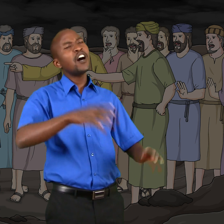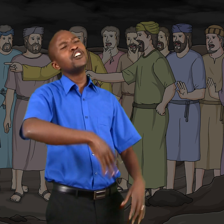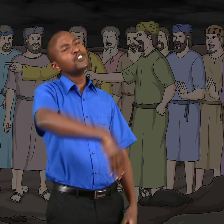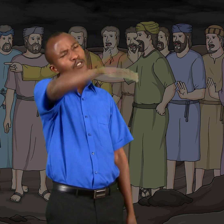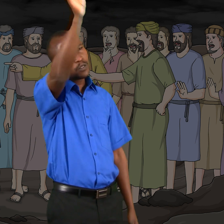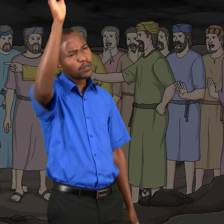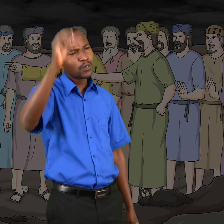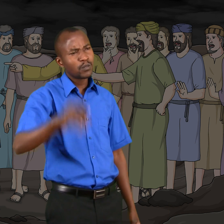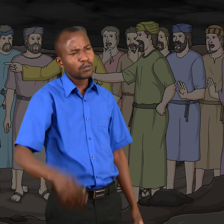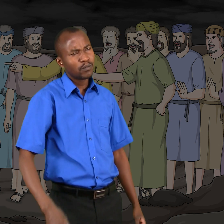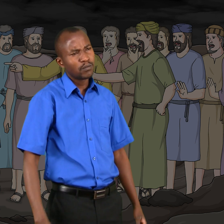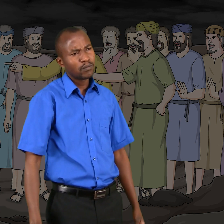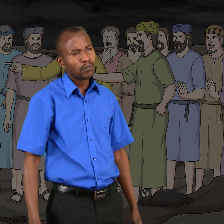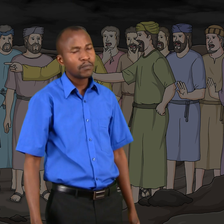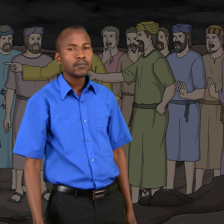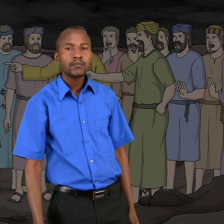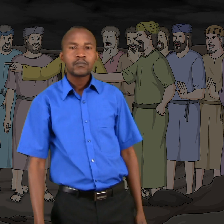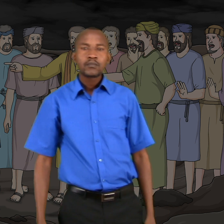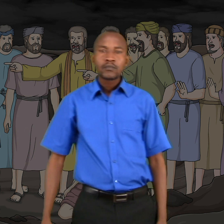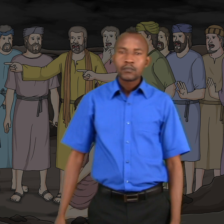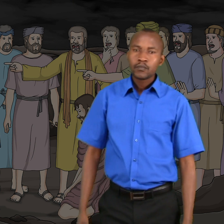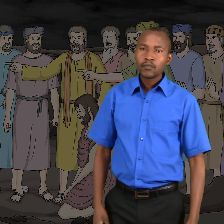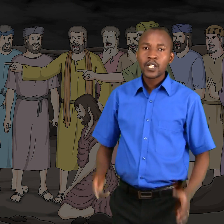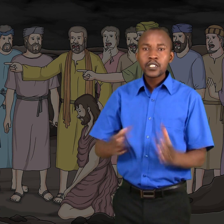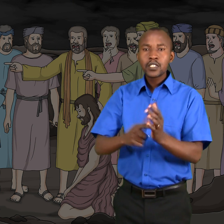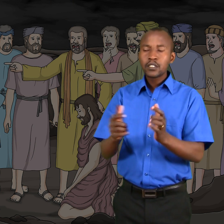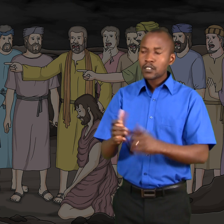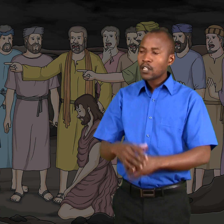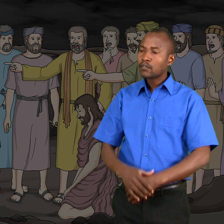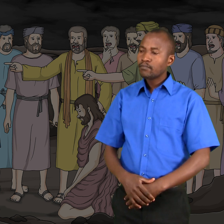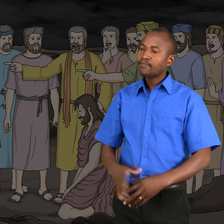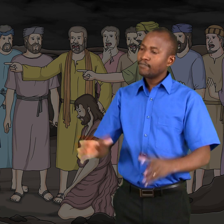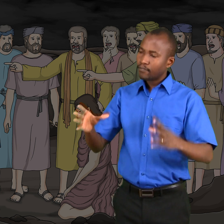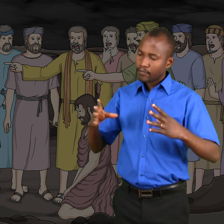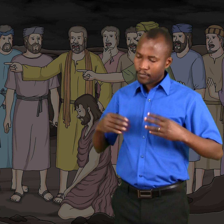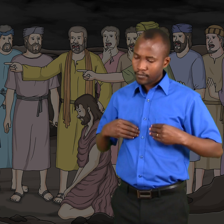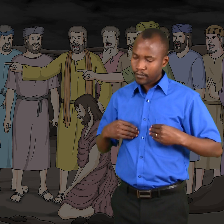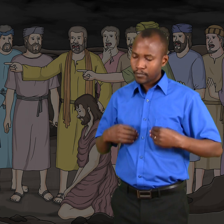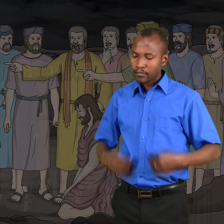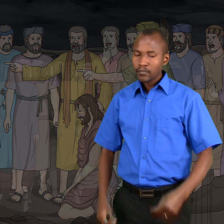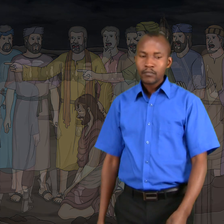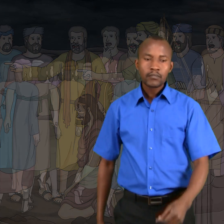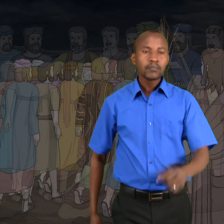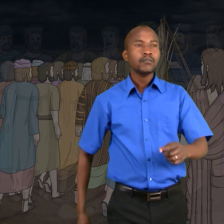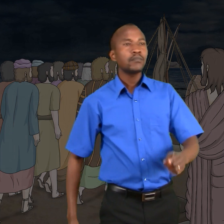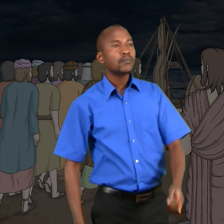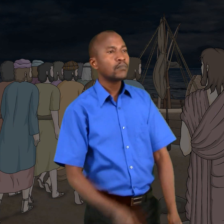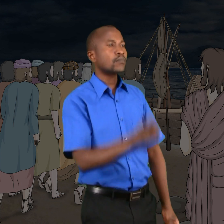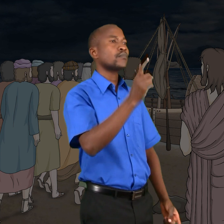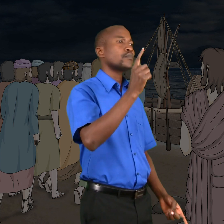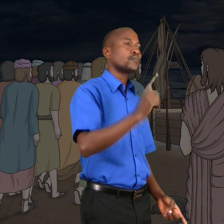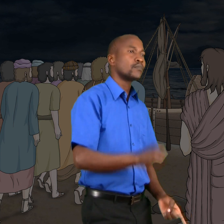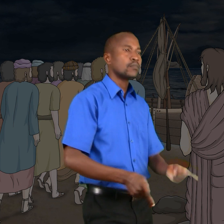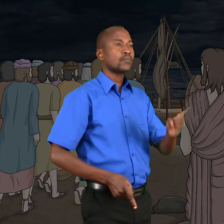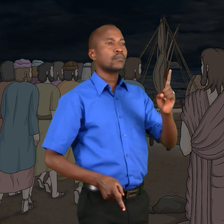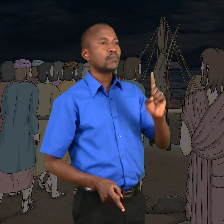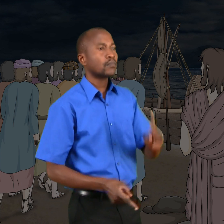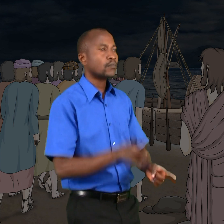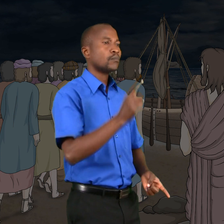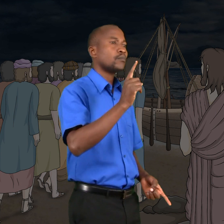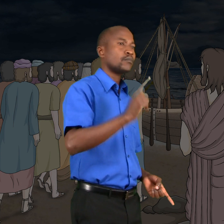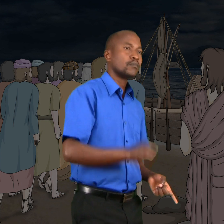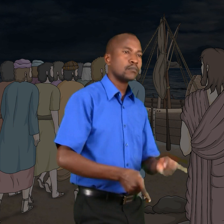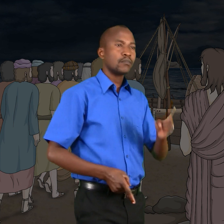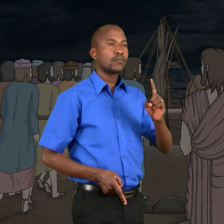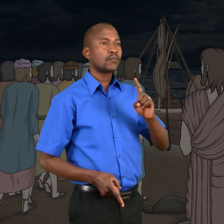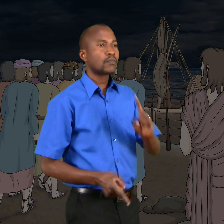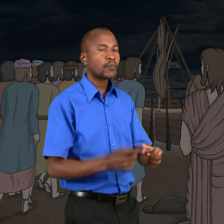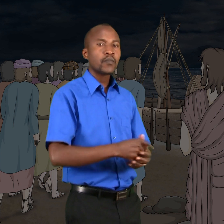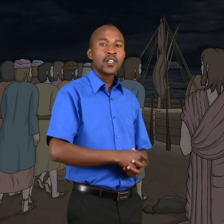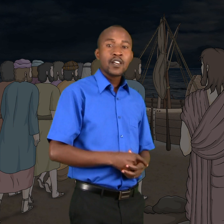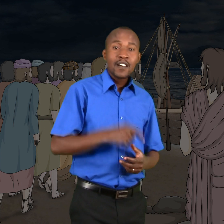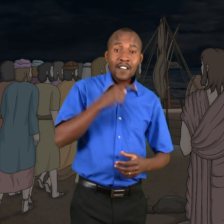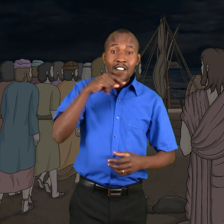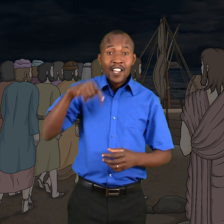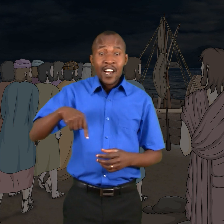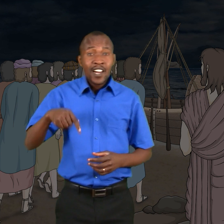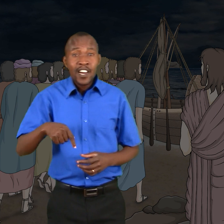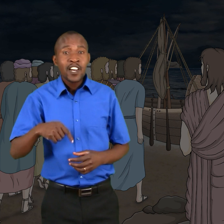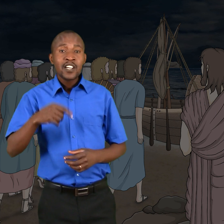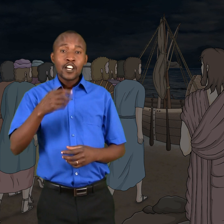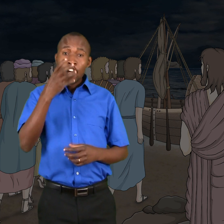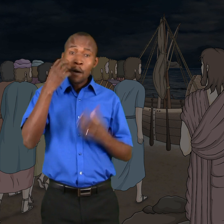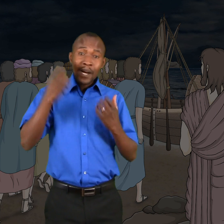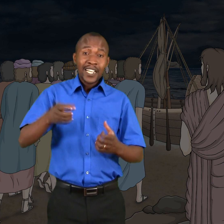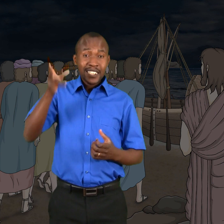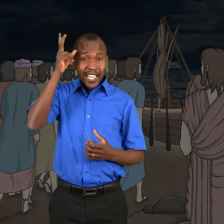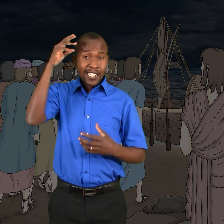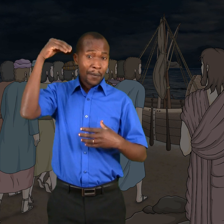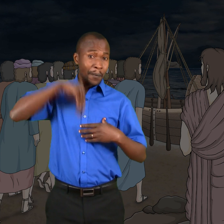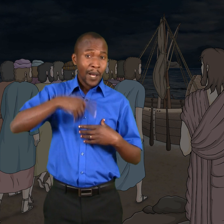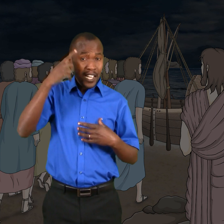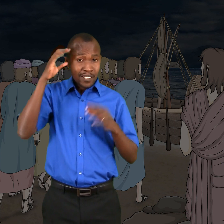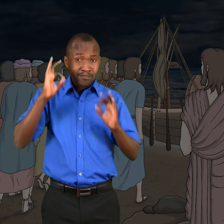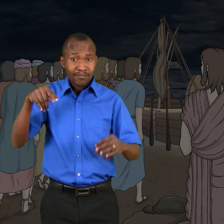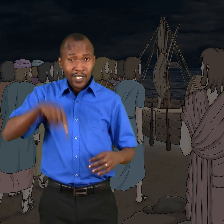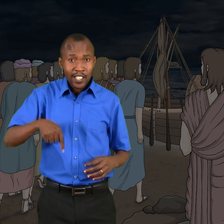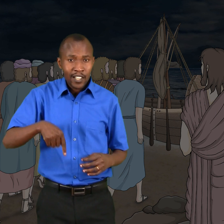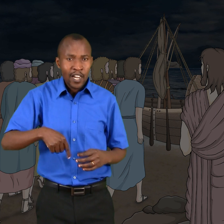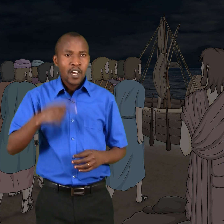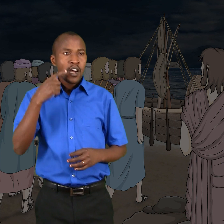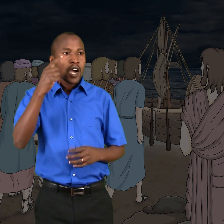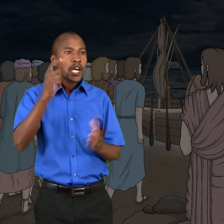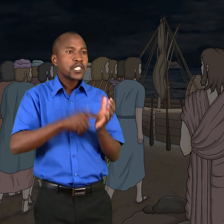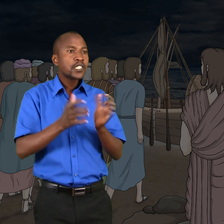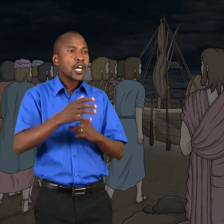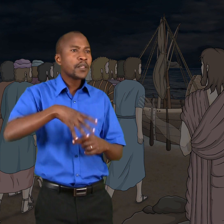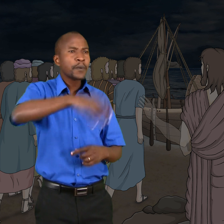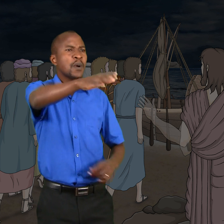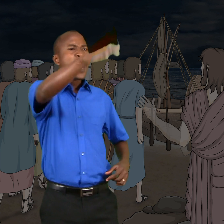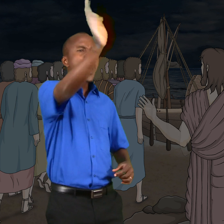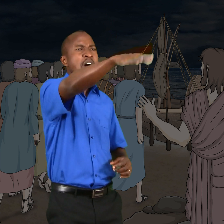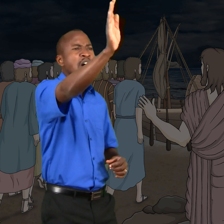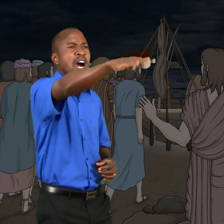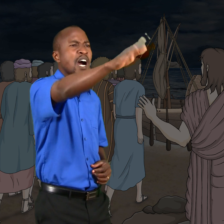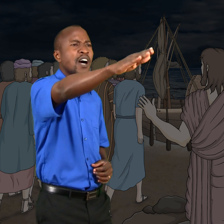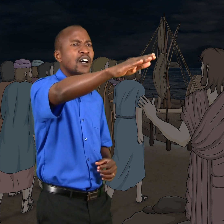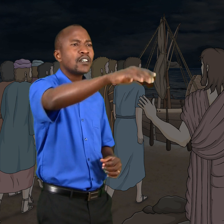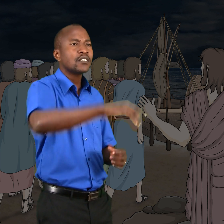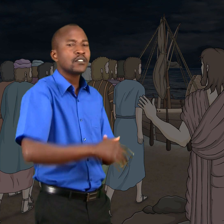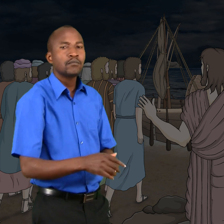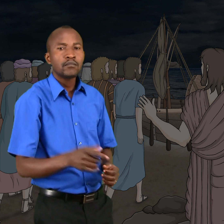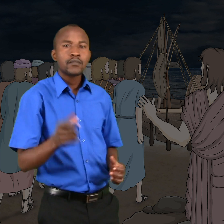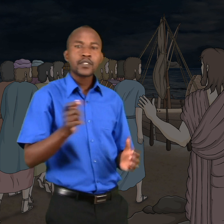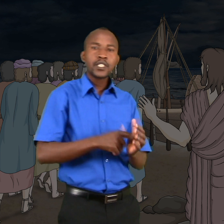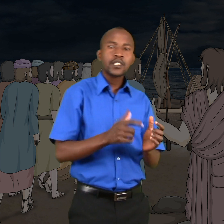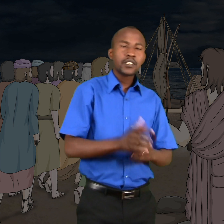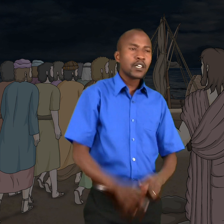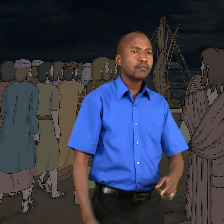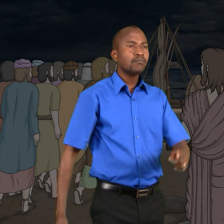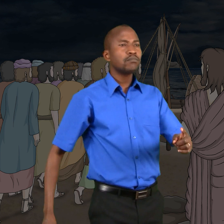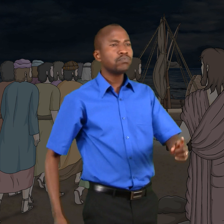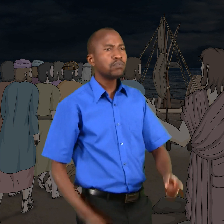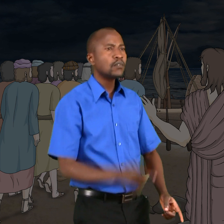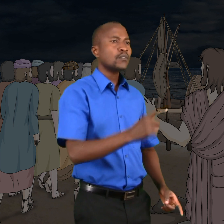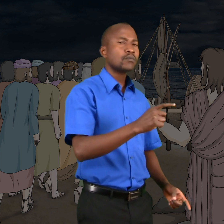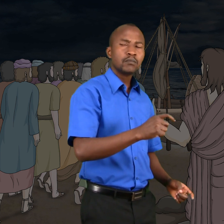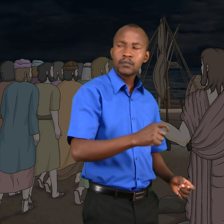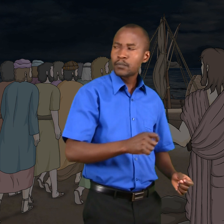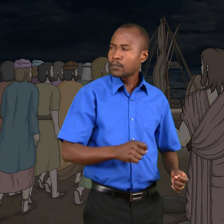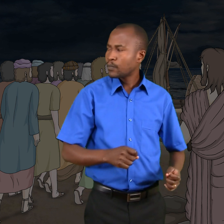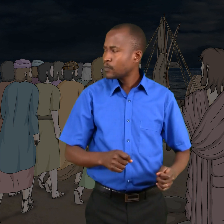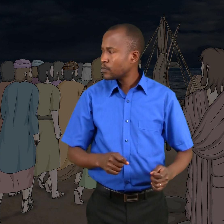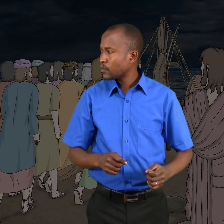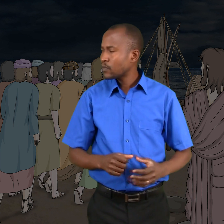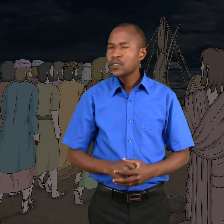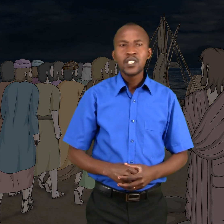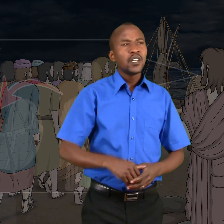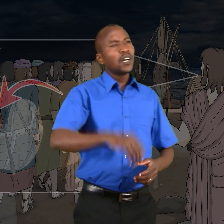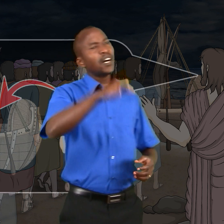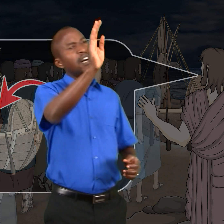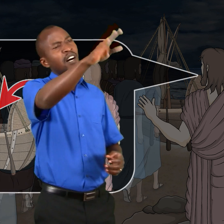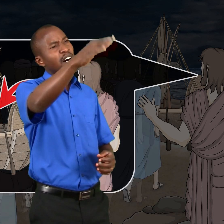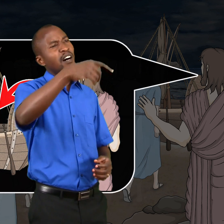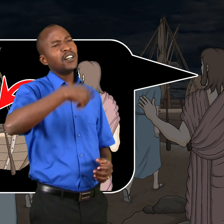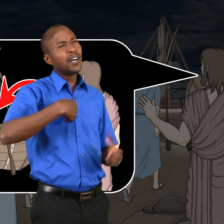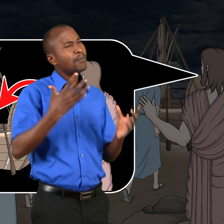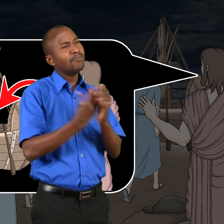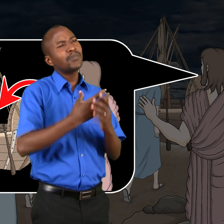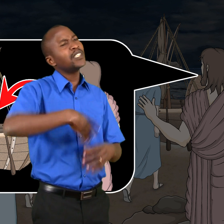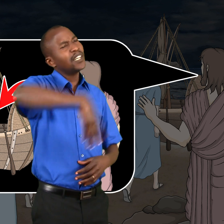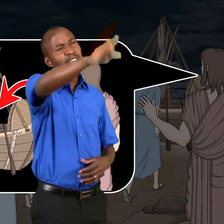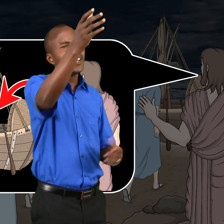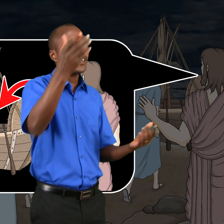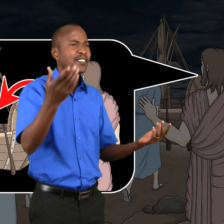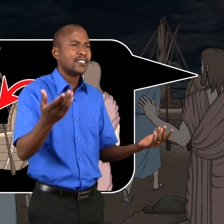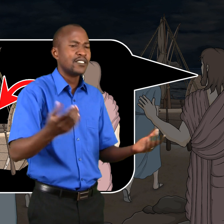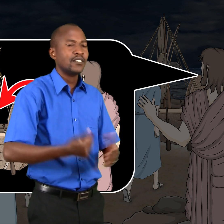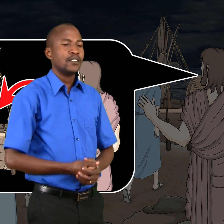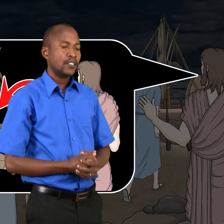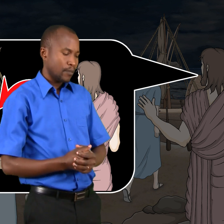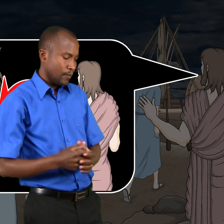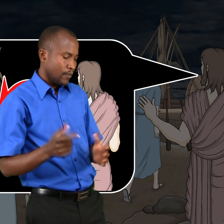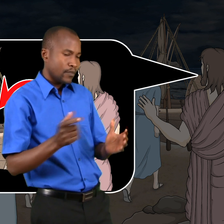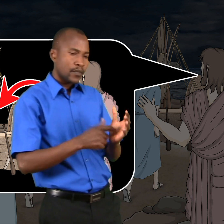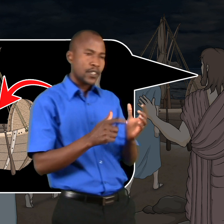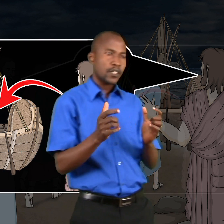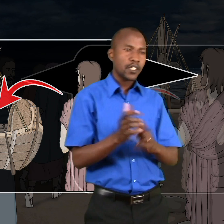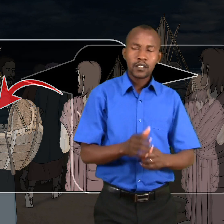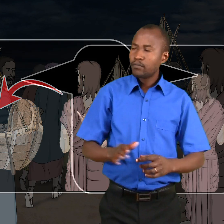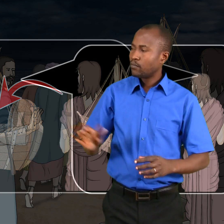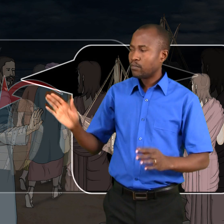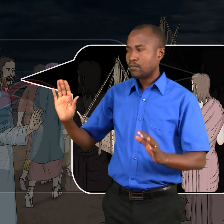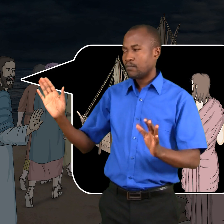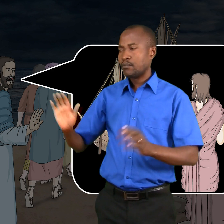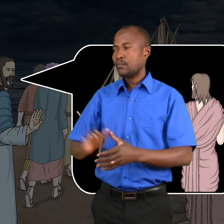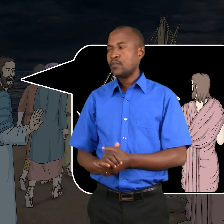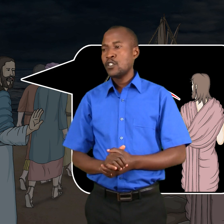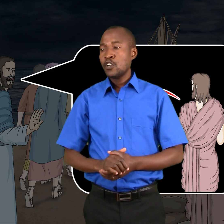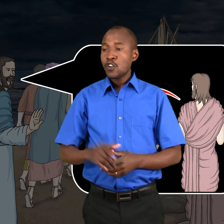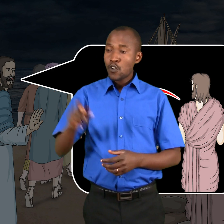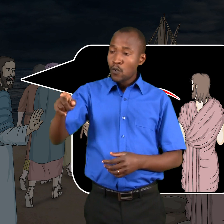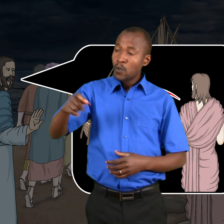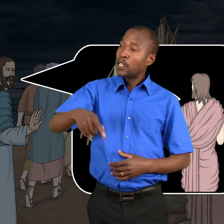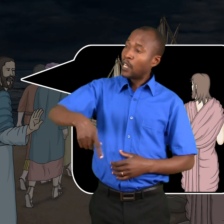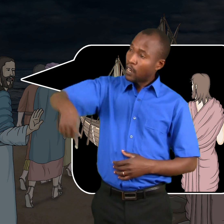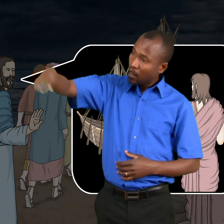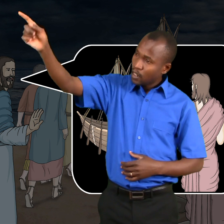As He was getting into the boat, the man who had been possessed by the demons begged to go with Him.